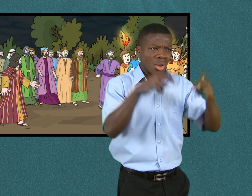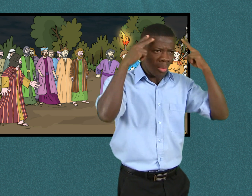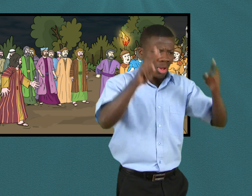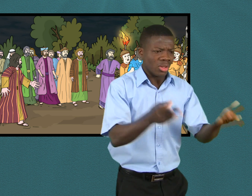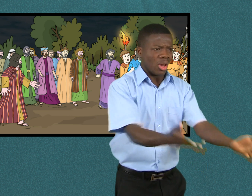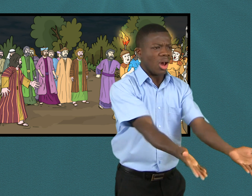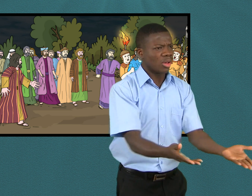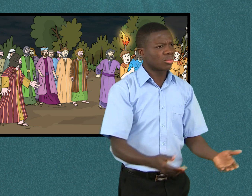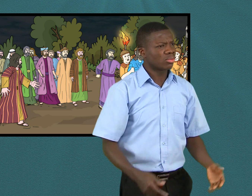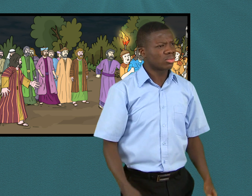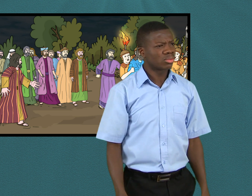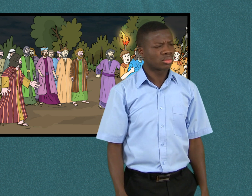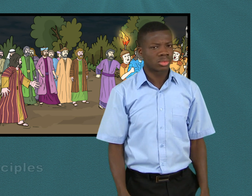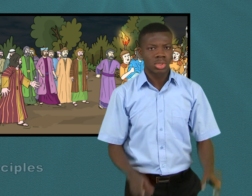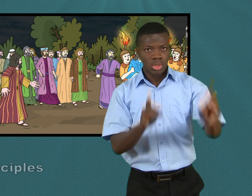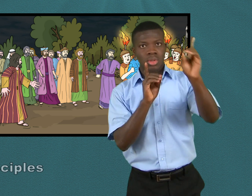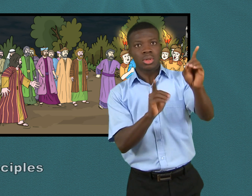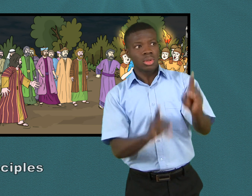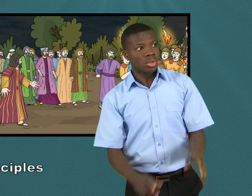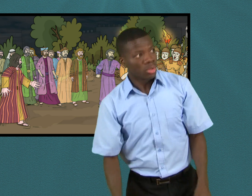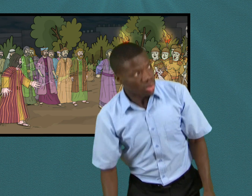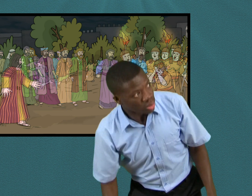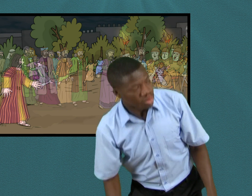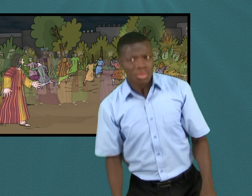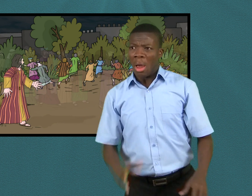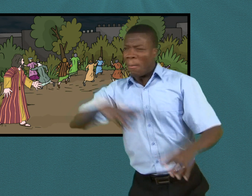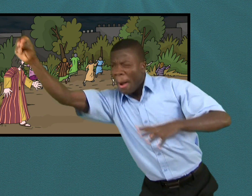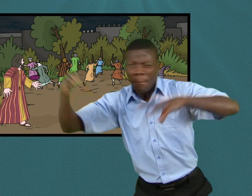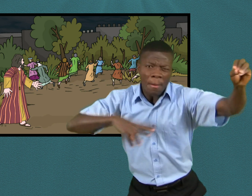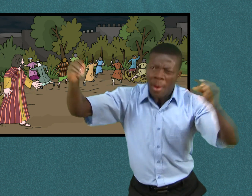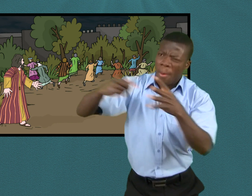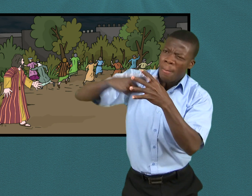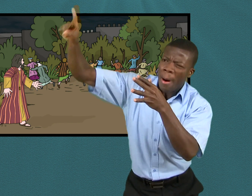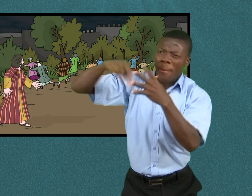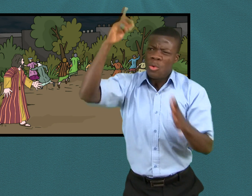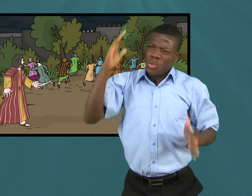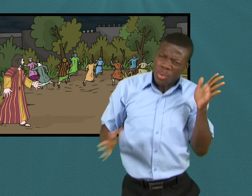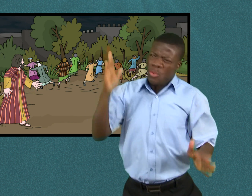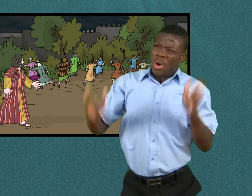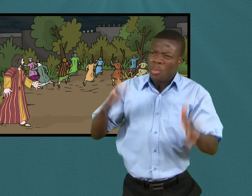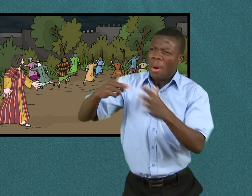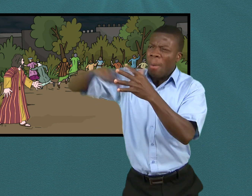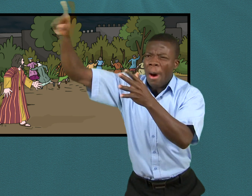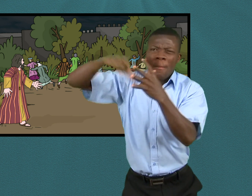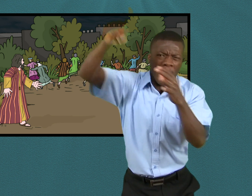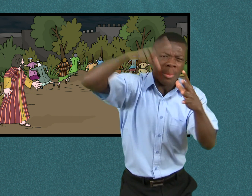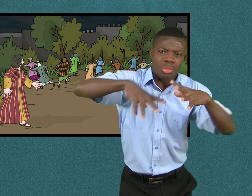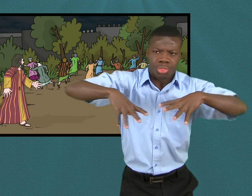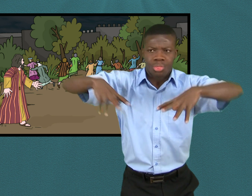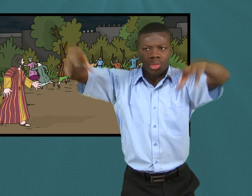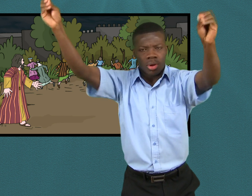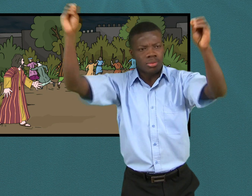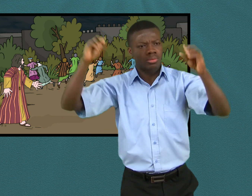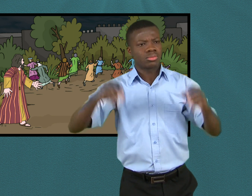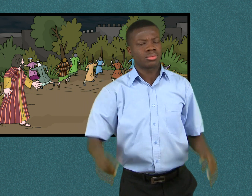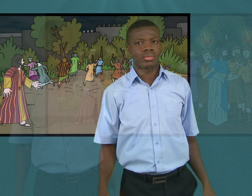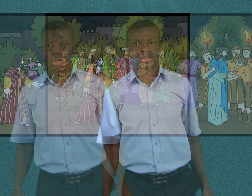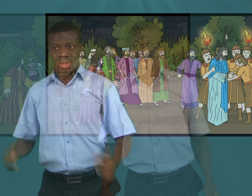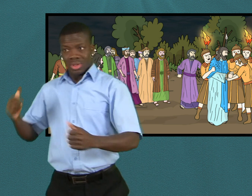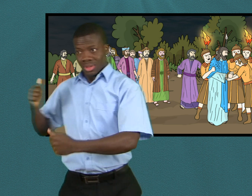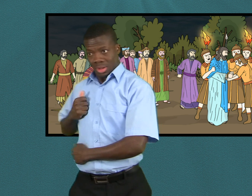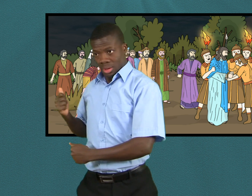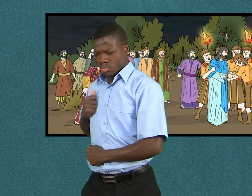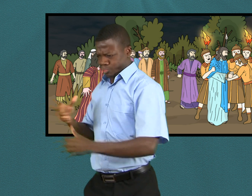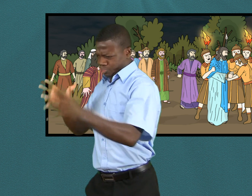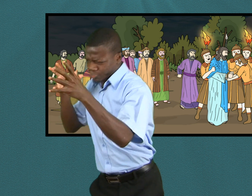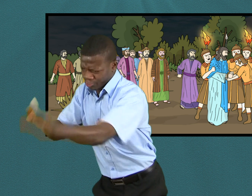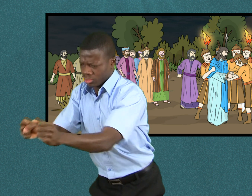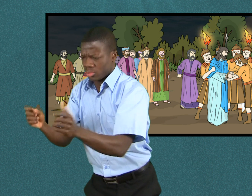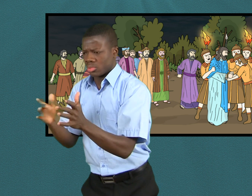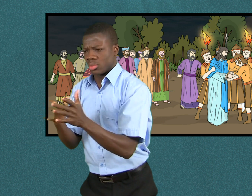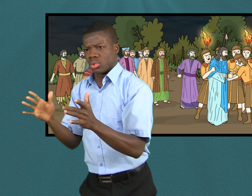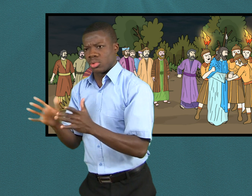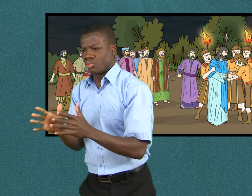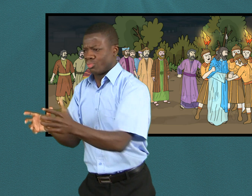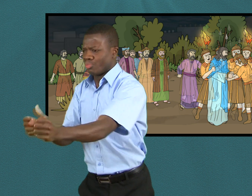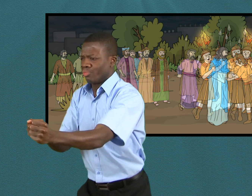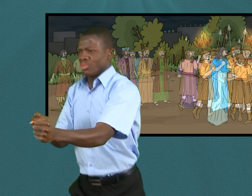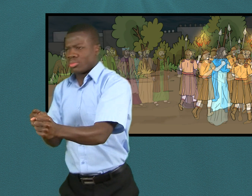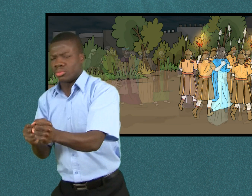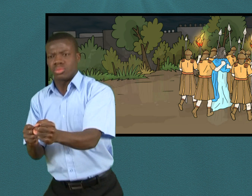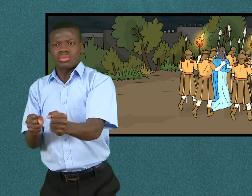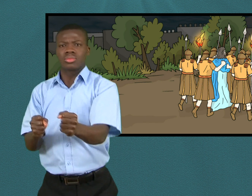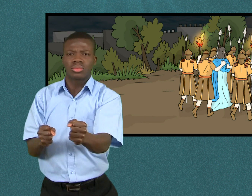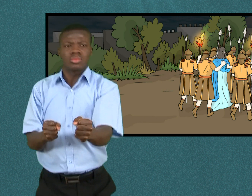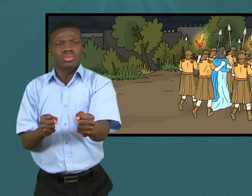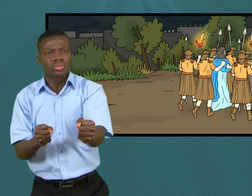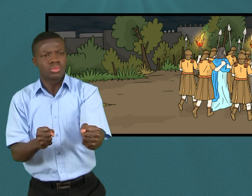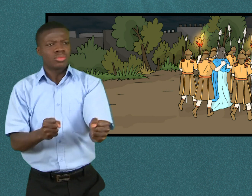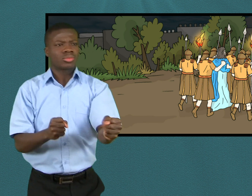Then all the disciples deserted Him and fled.